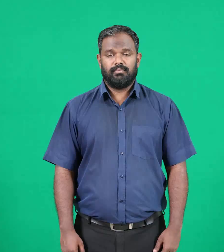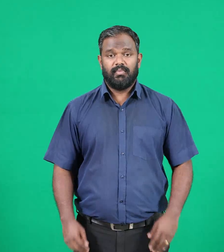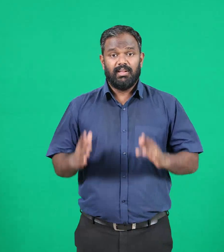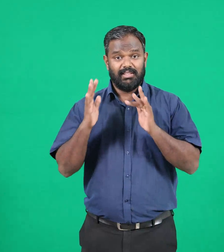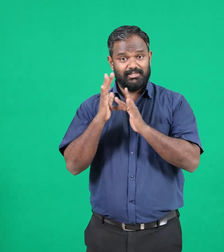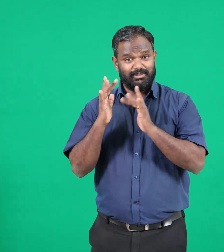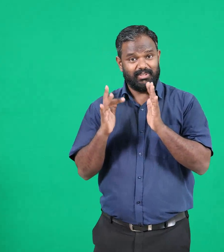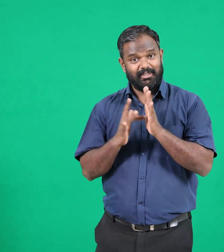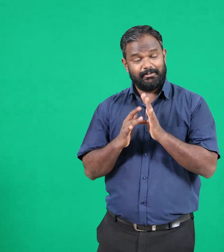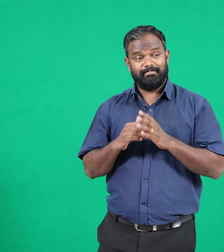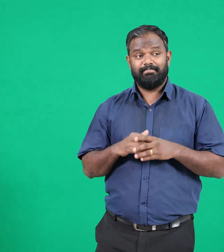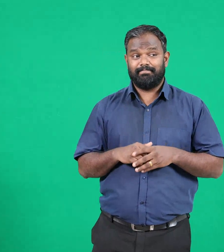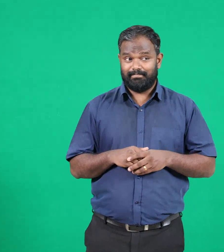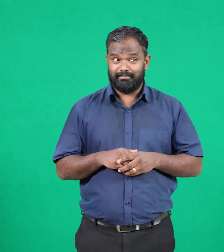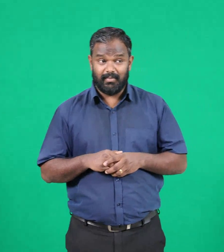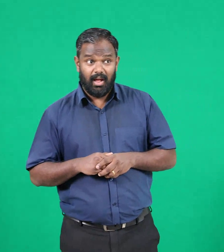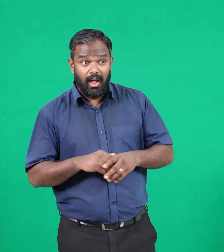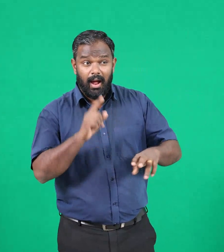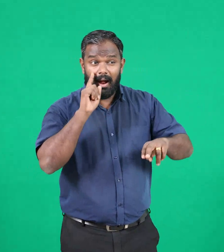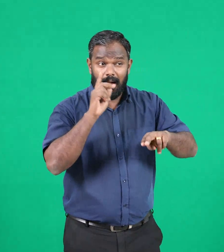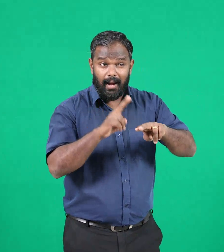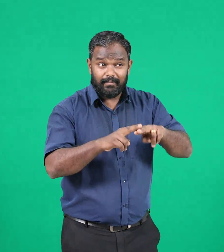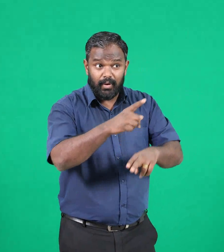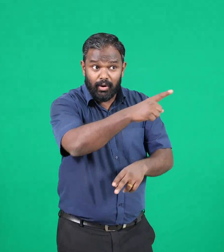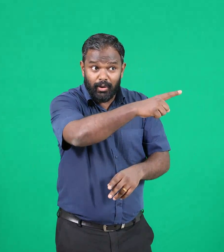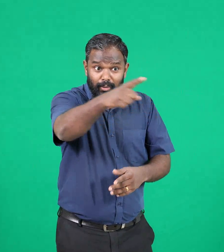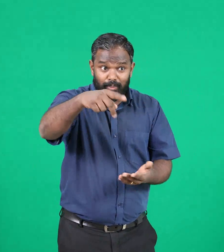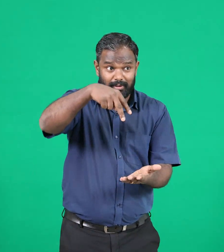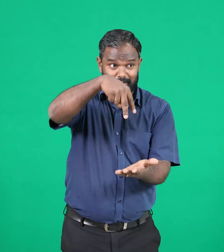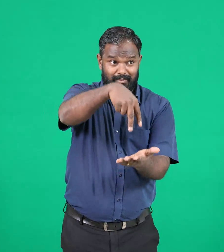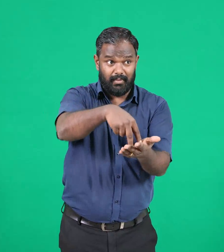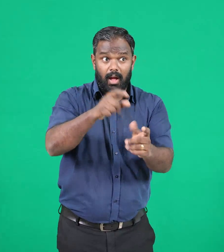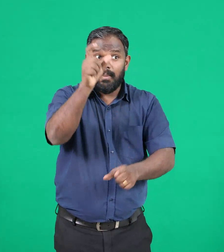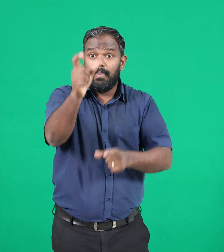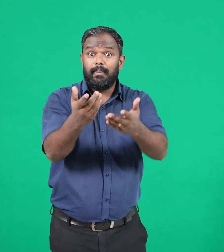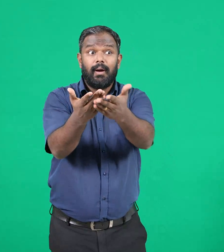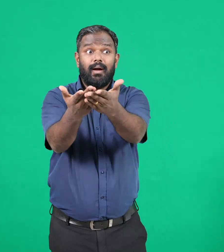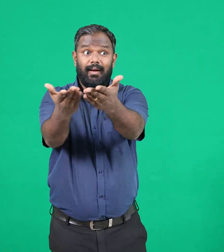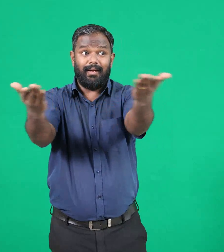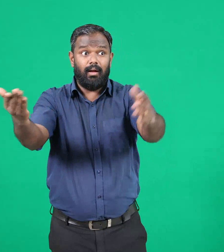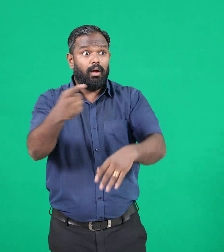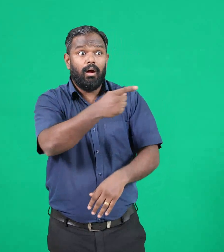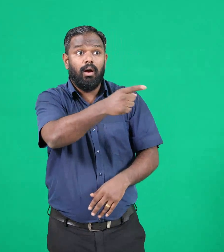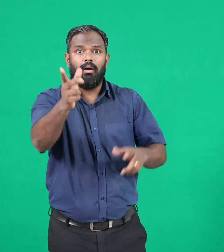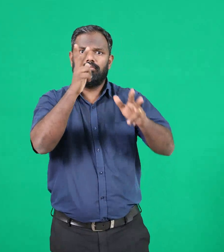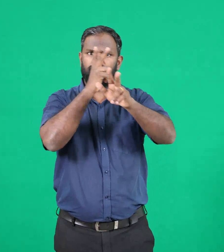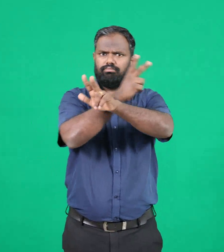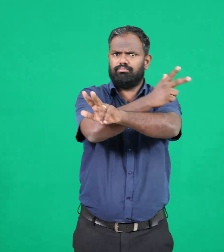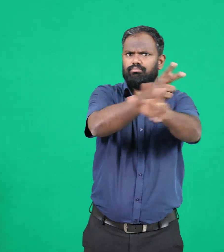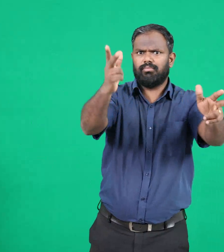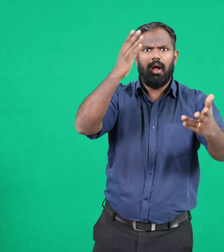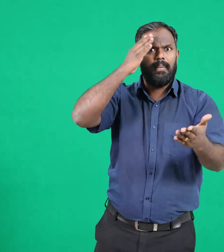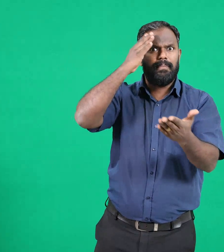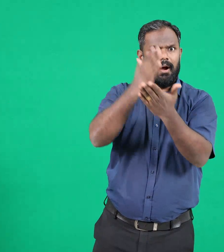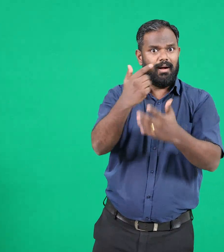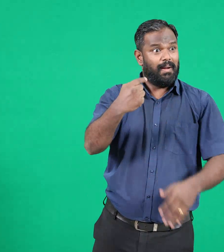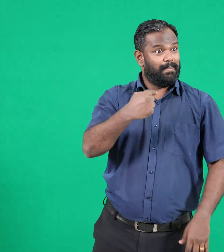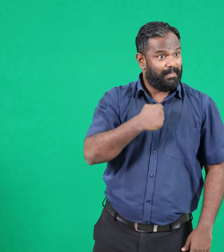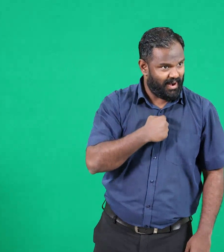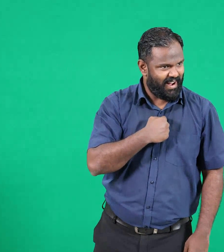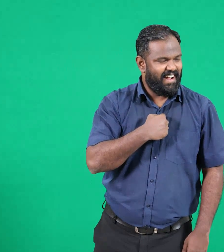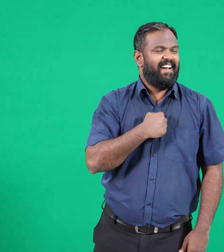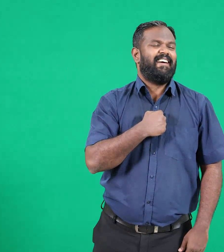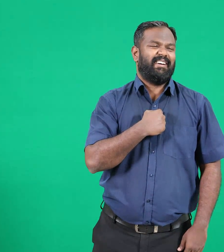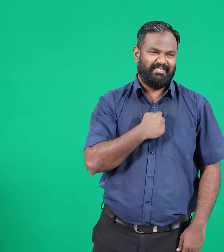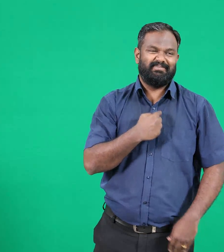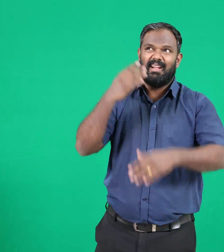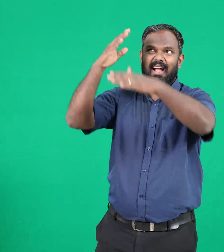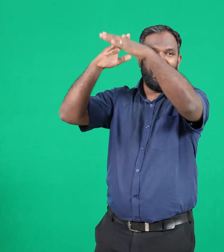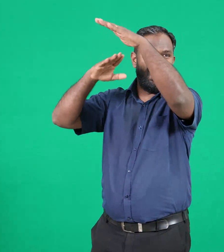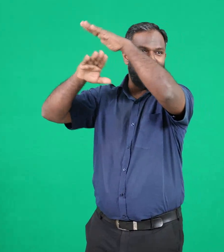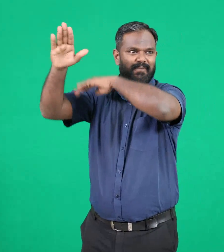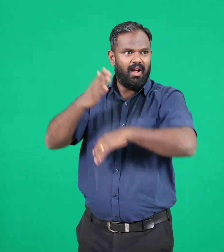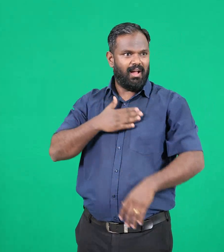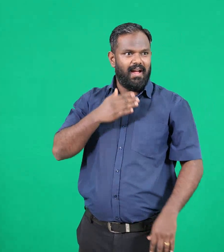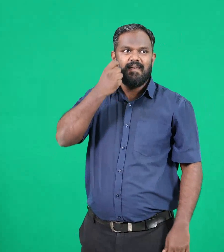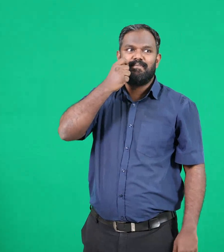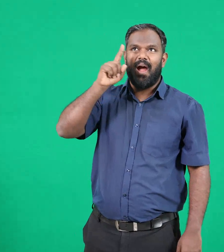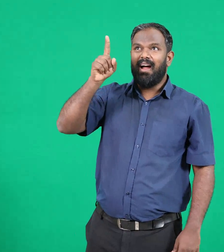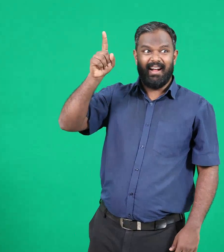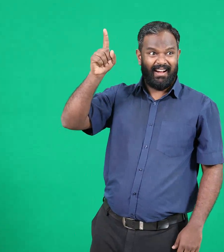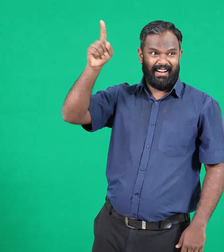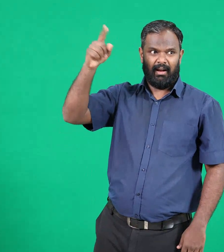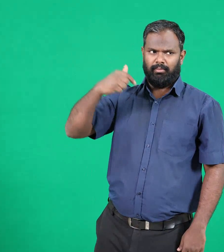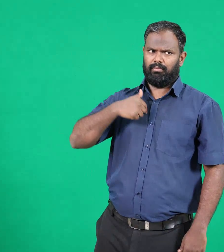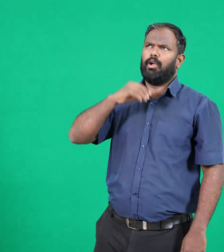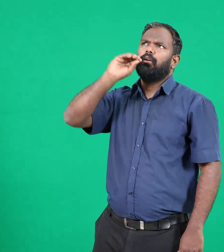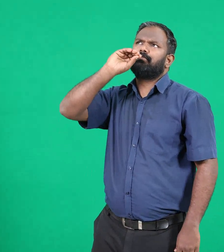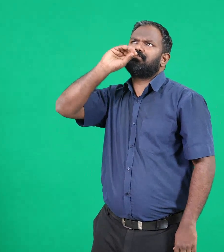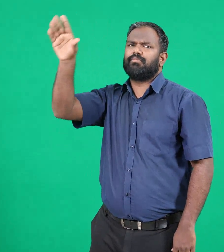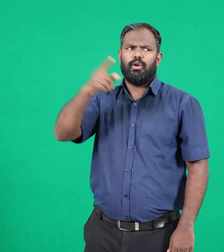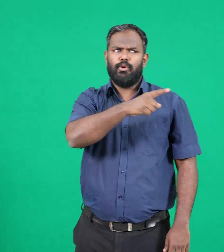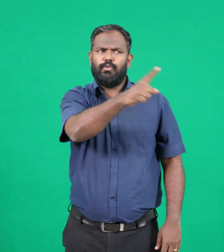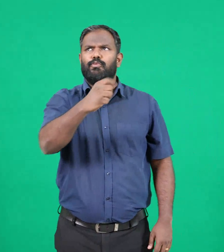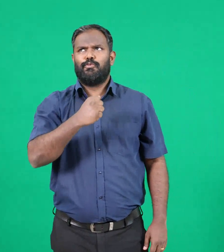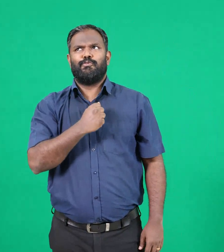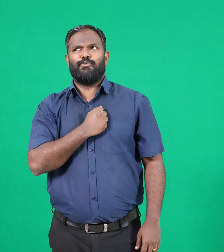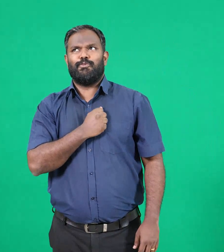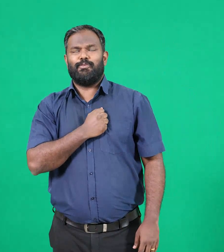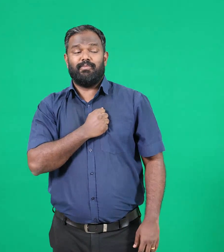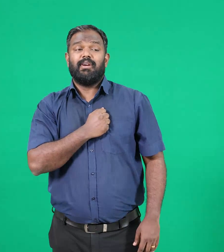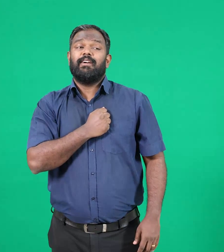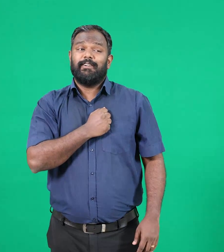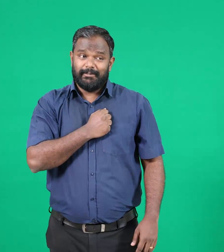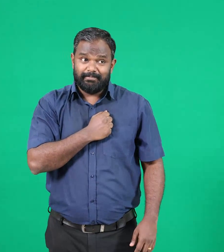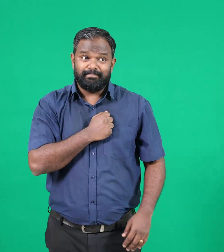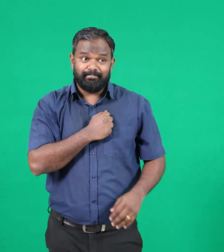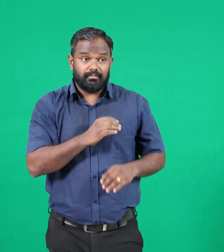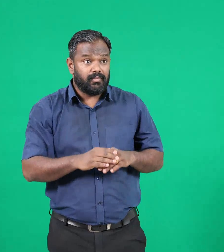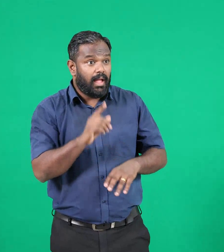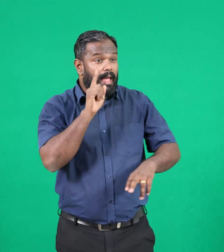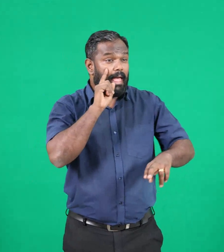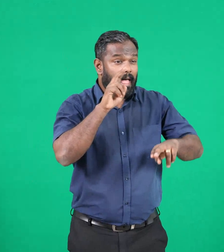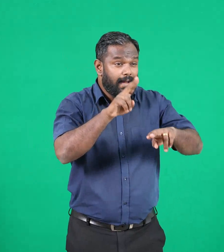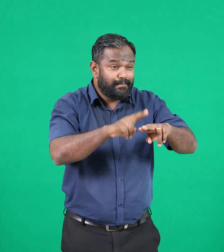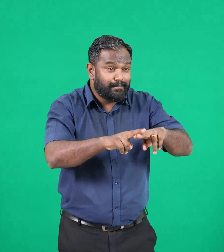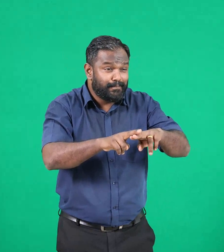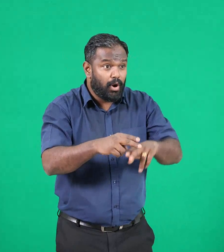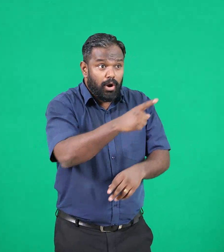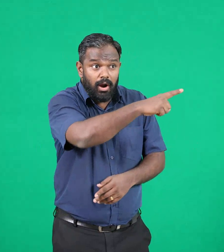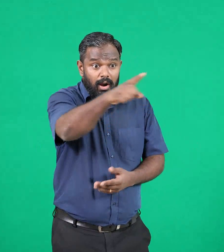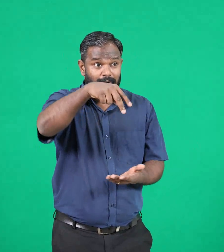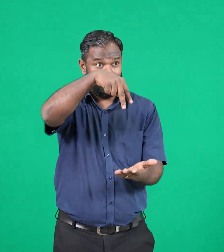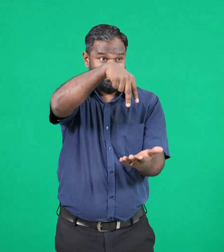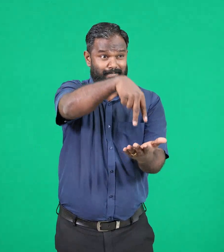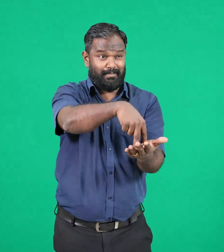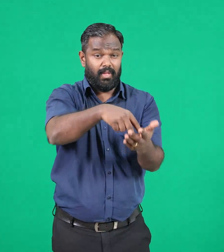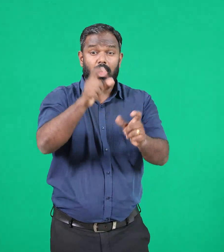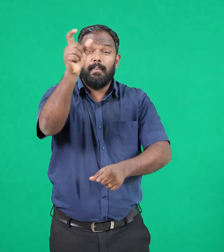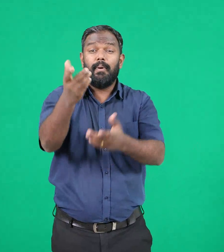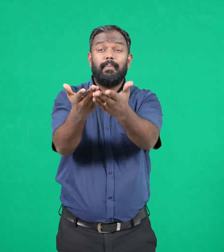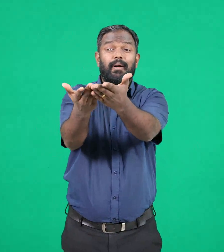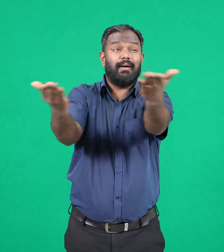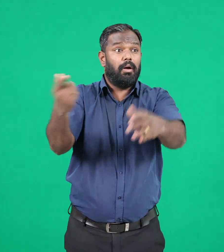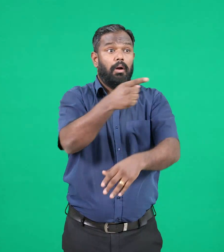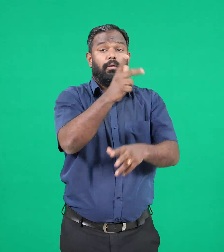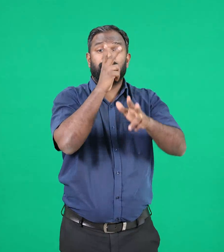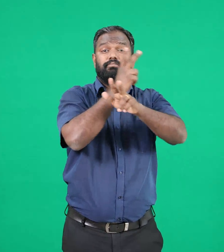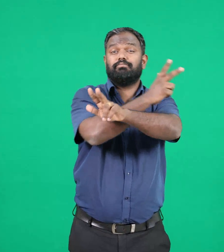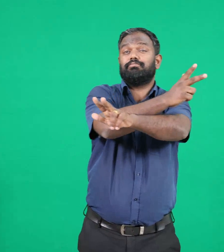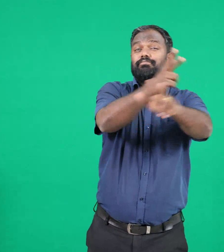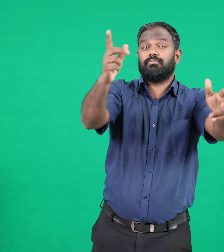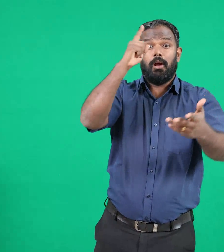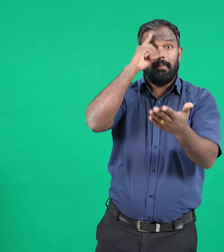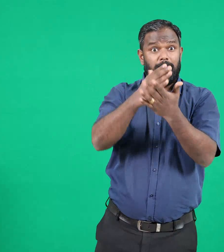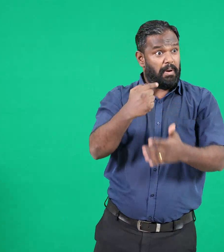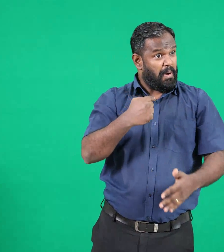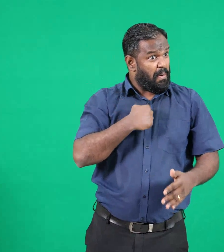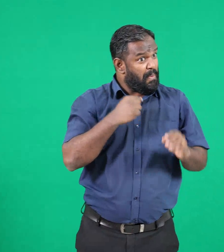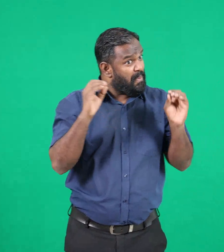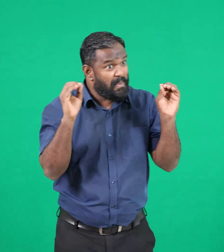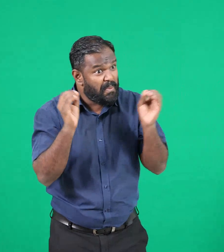Therefore everyone who confesses Me before men, I will also confess him before My Father in heaven.